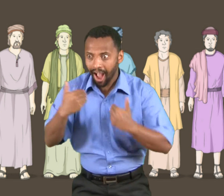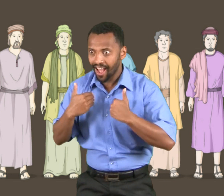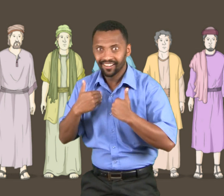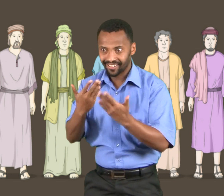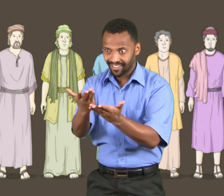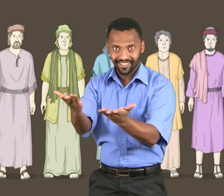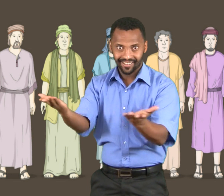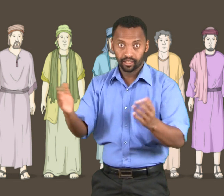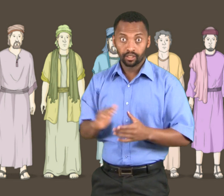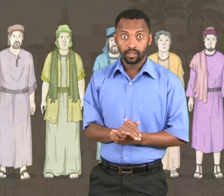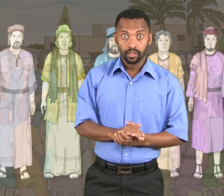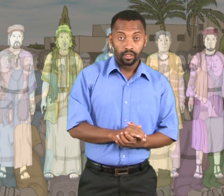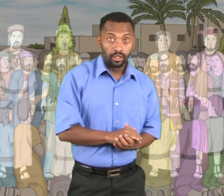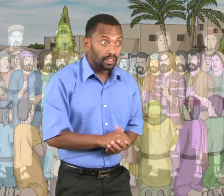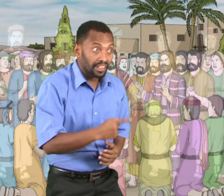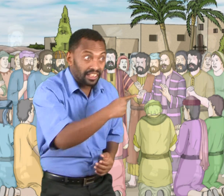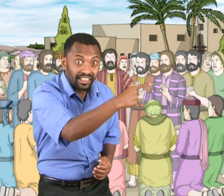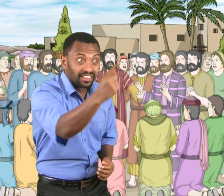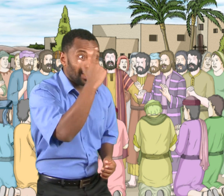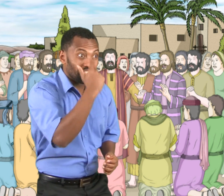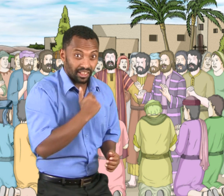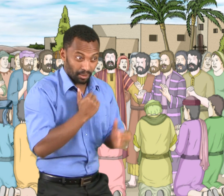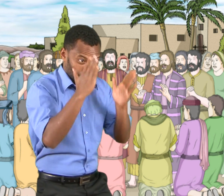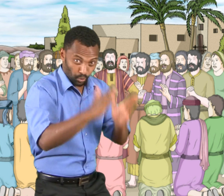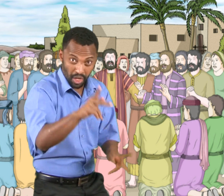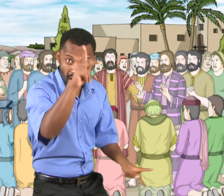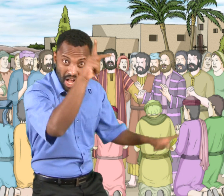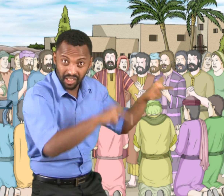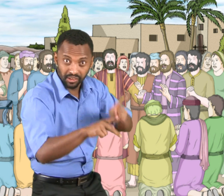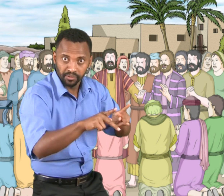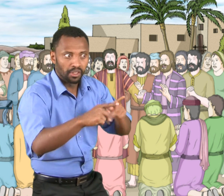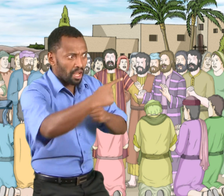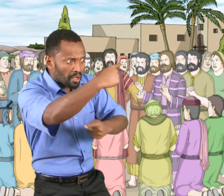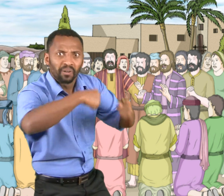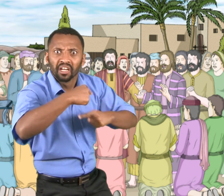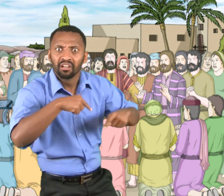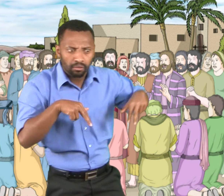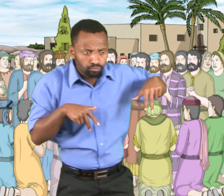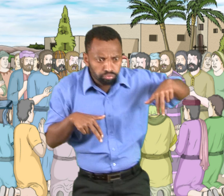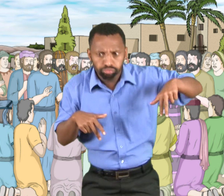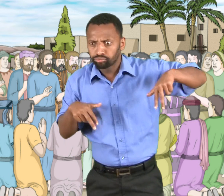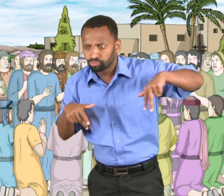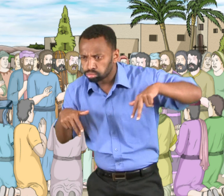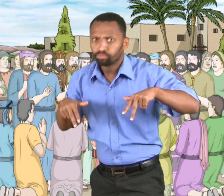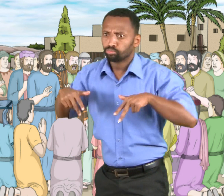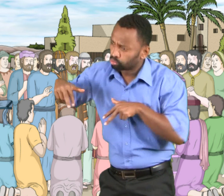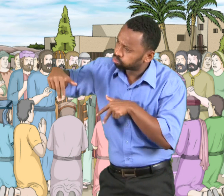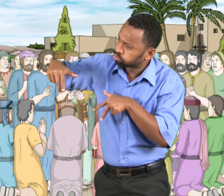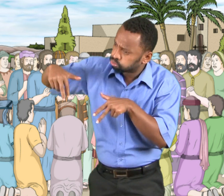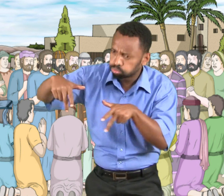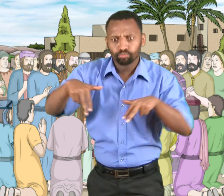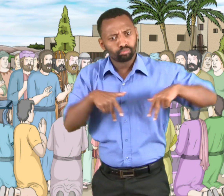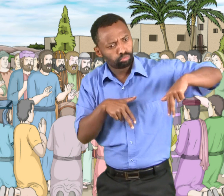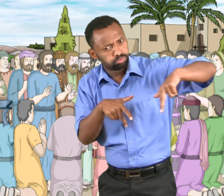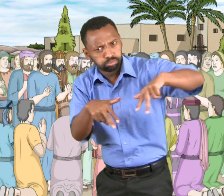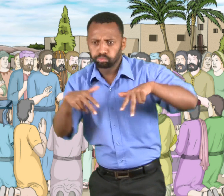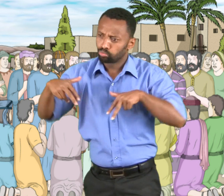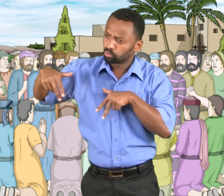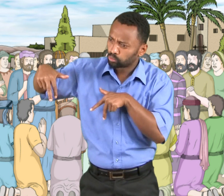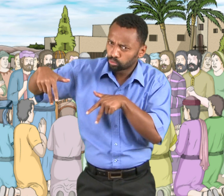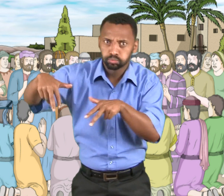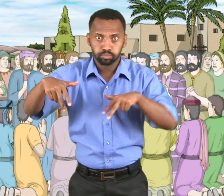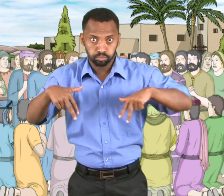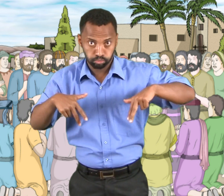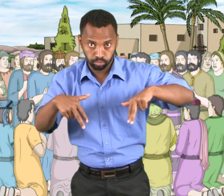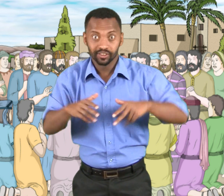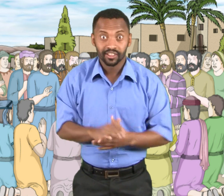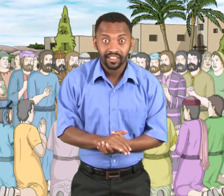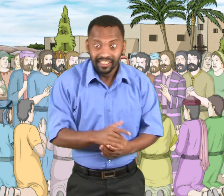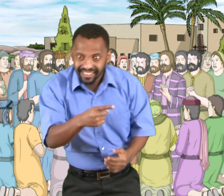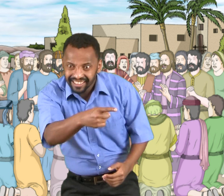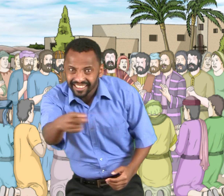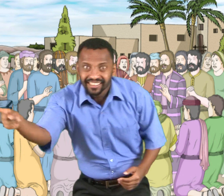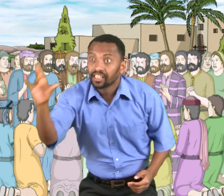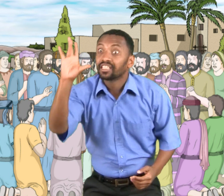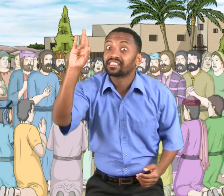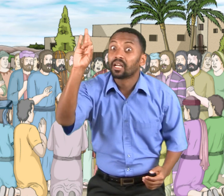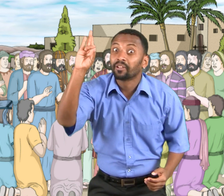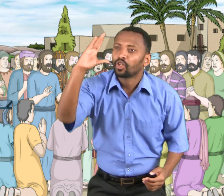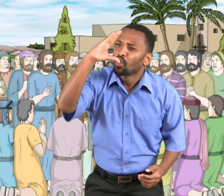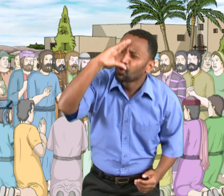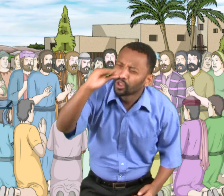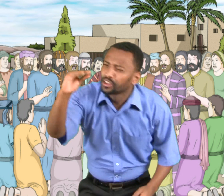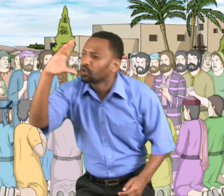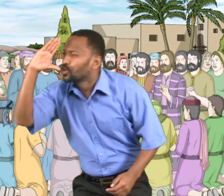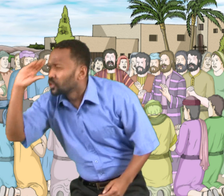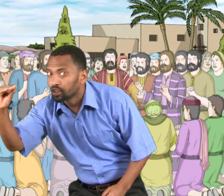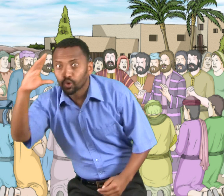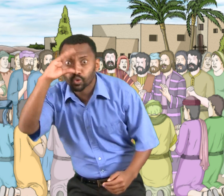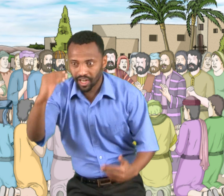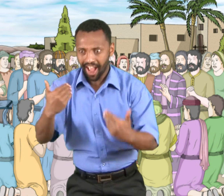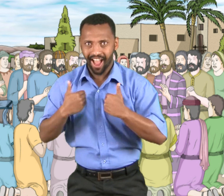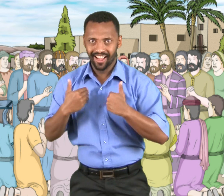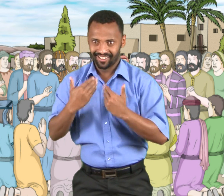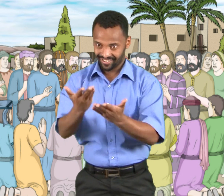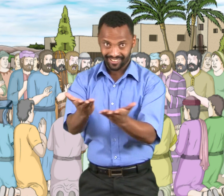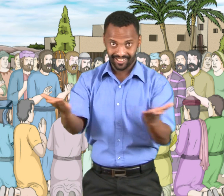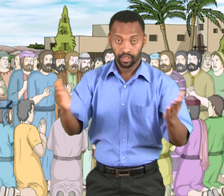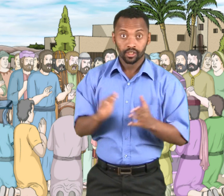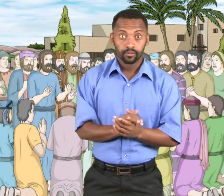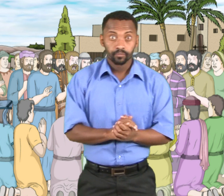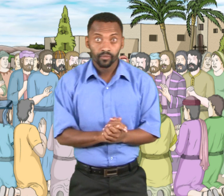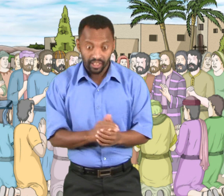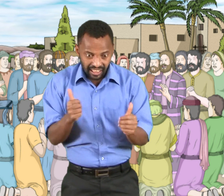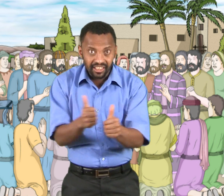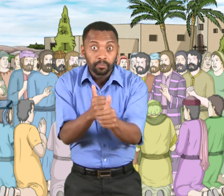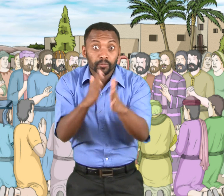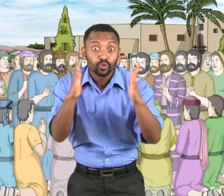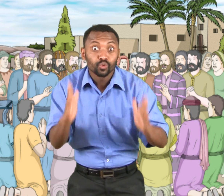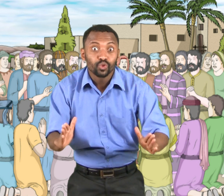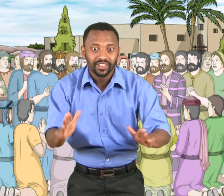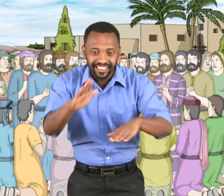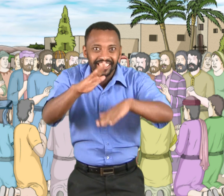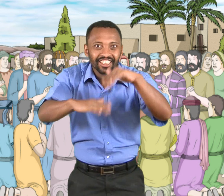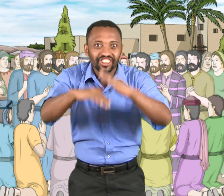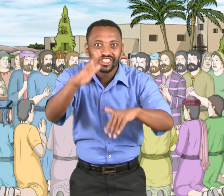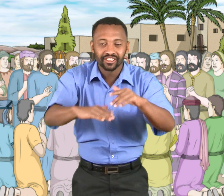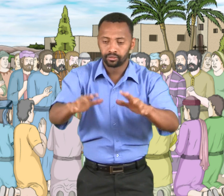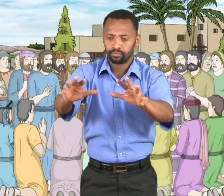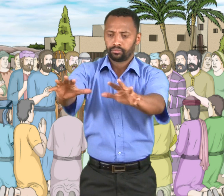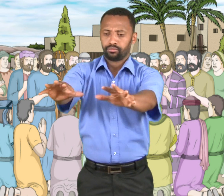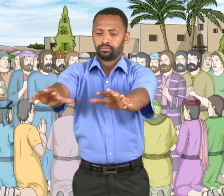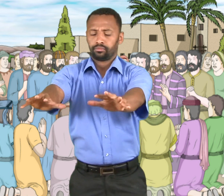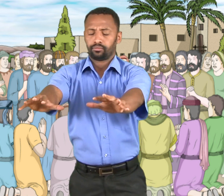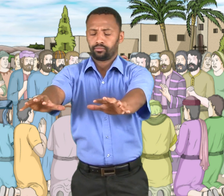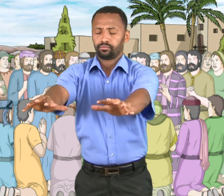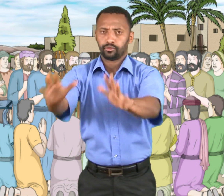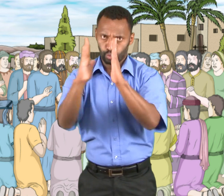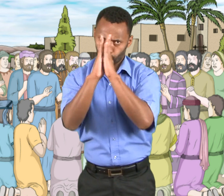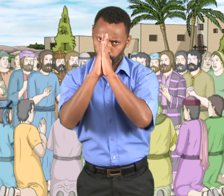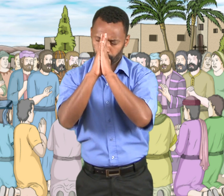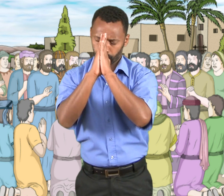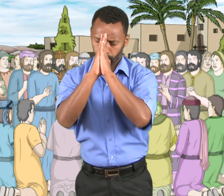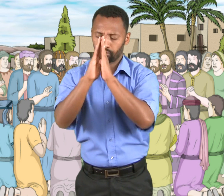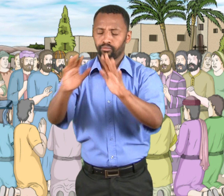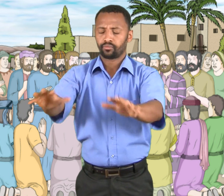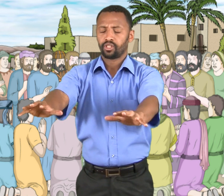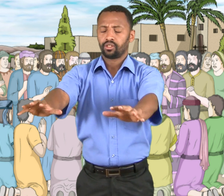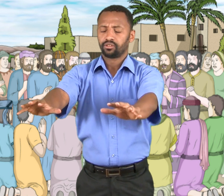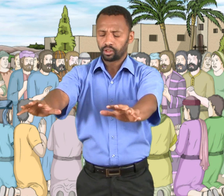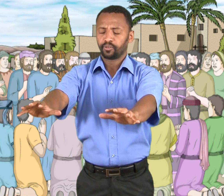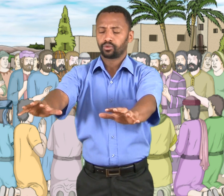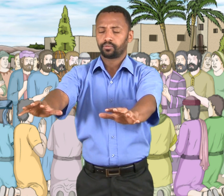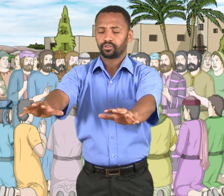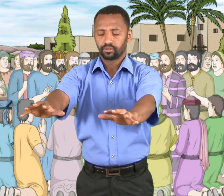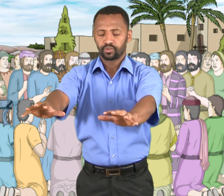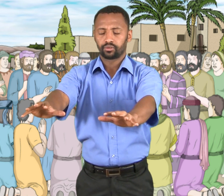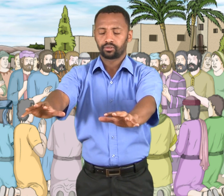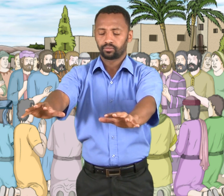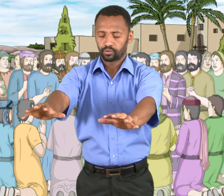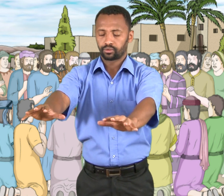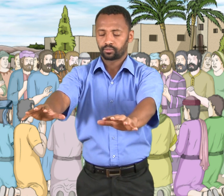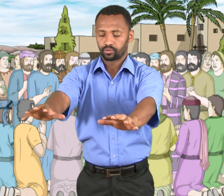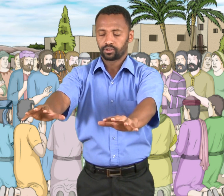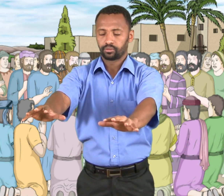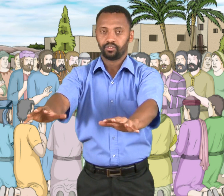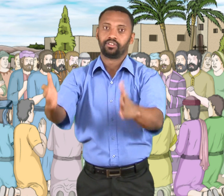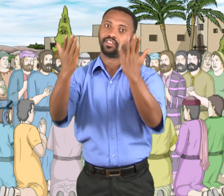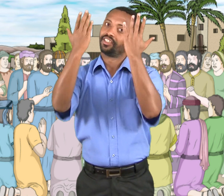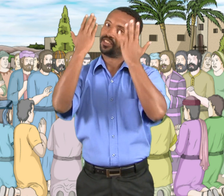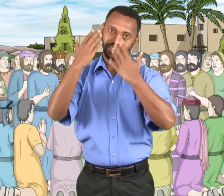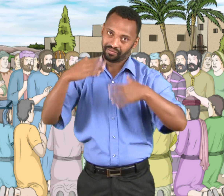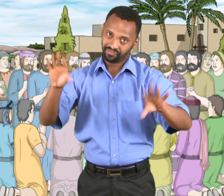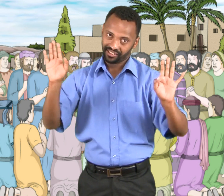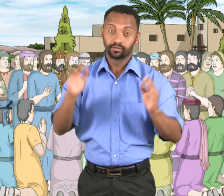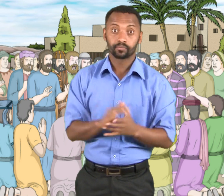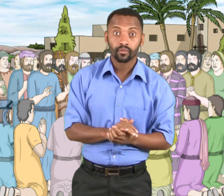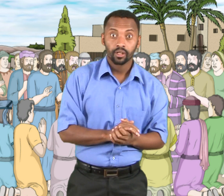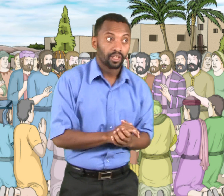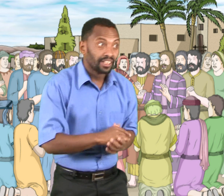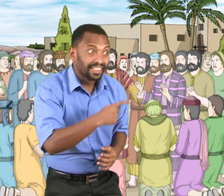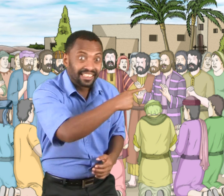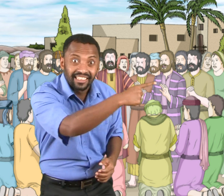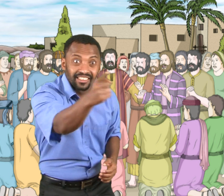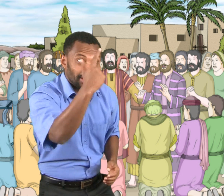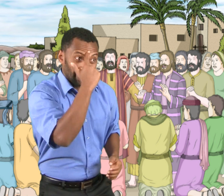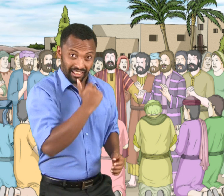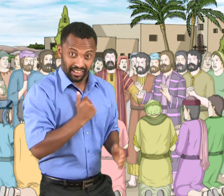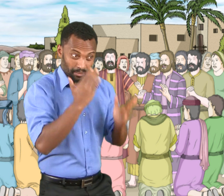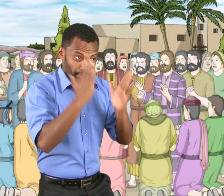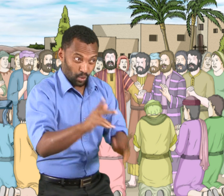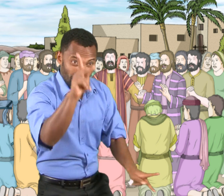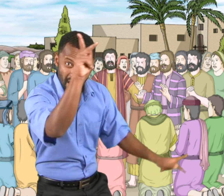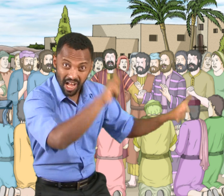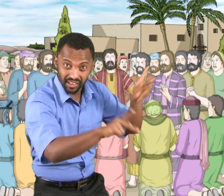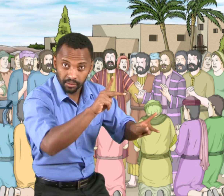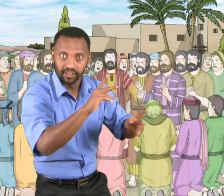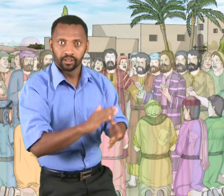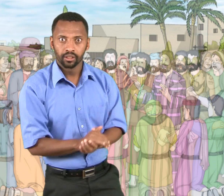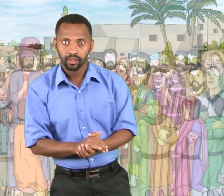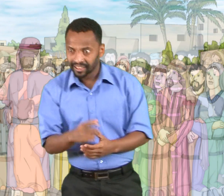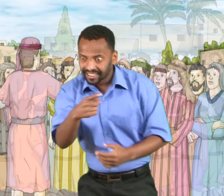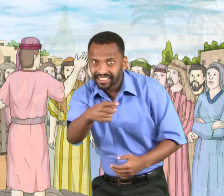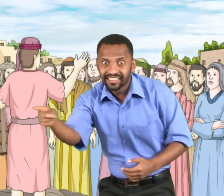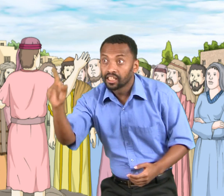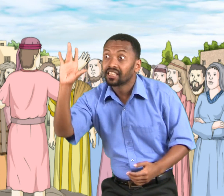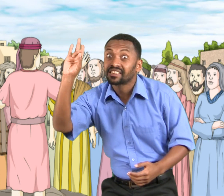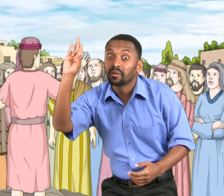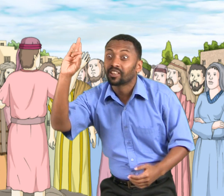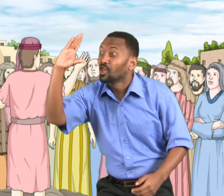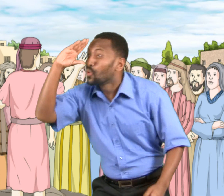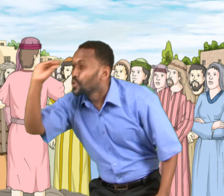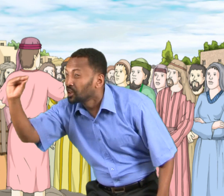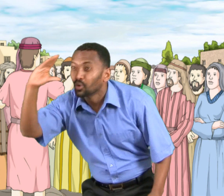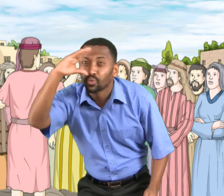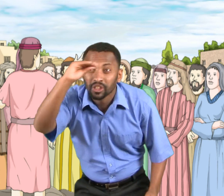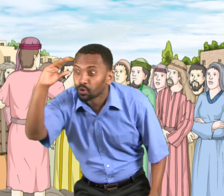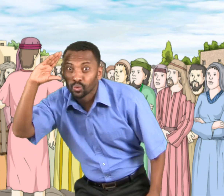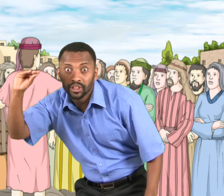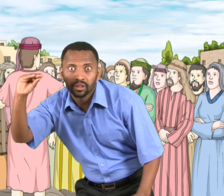They presented these seven to the apostles, who prayed and laid their hands on them.